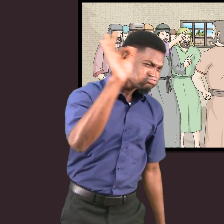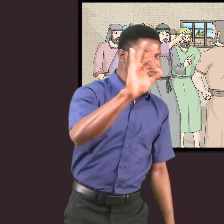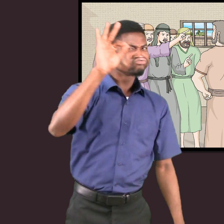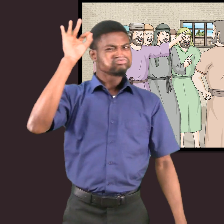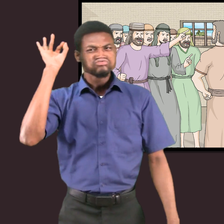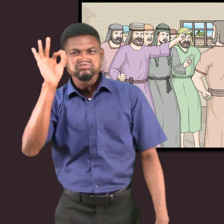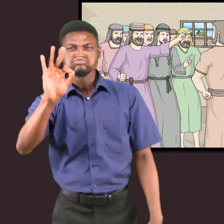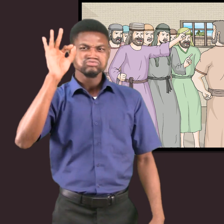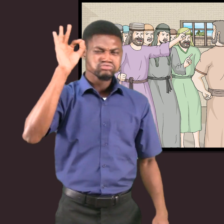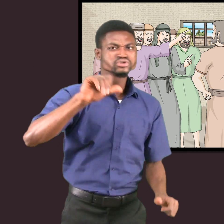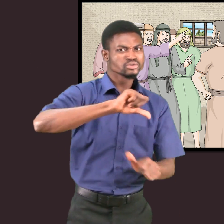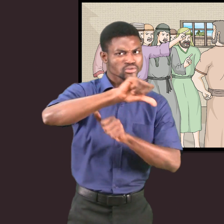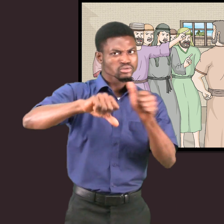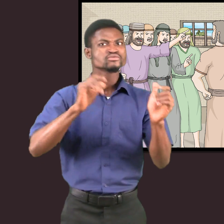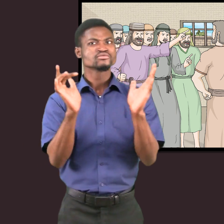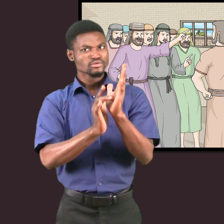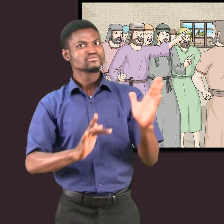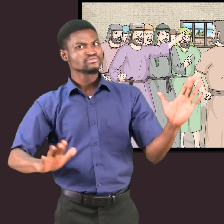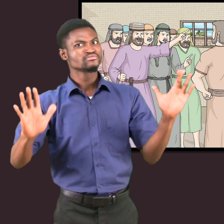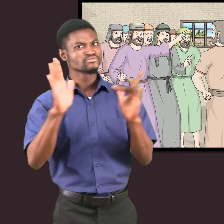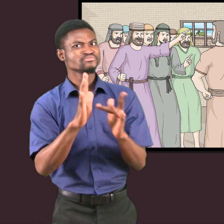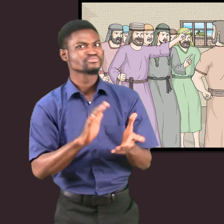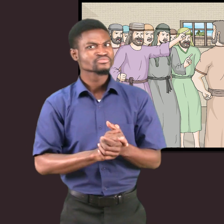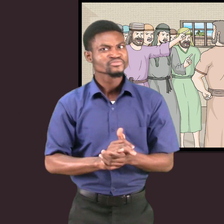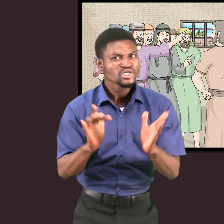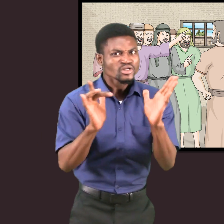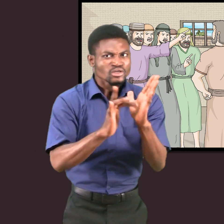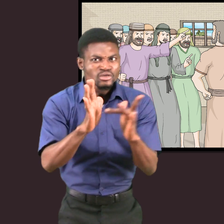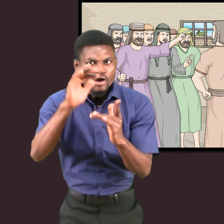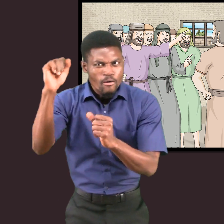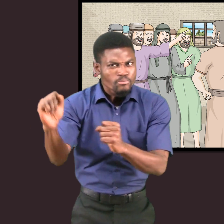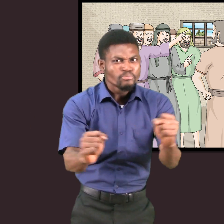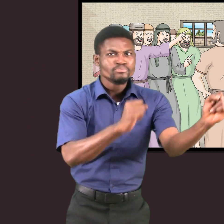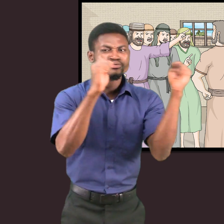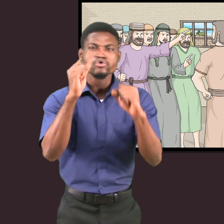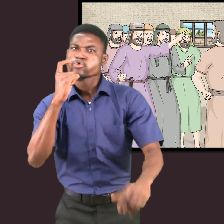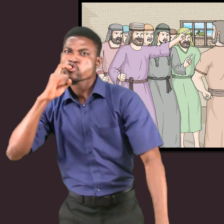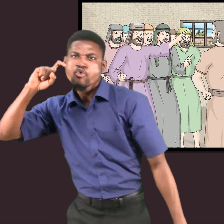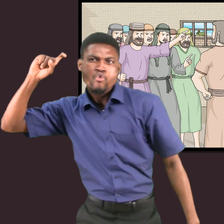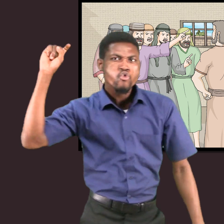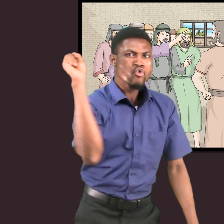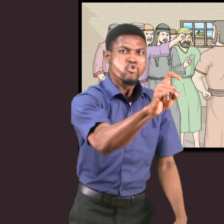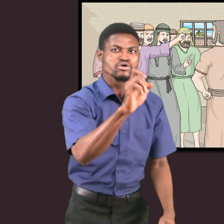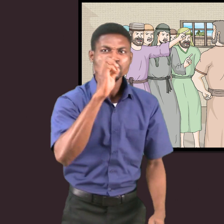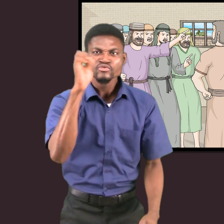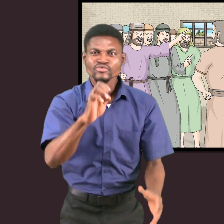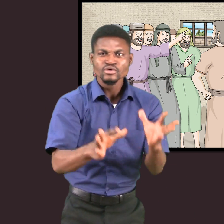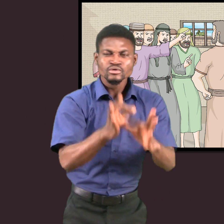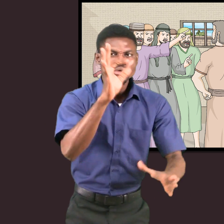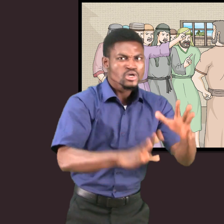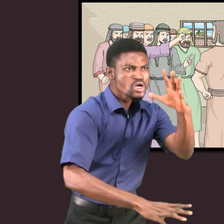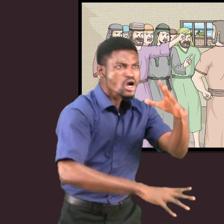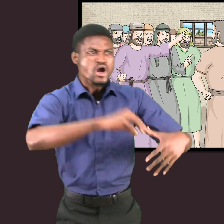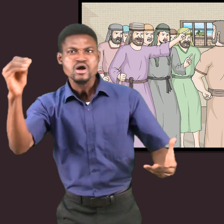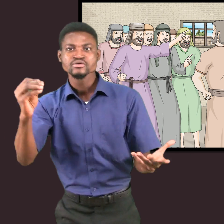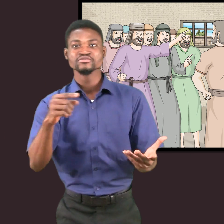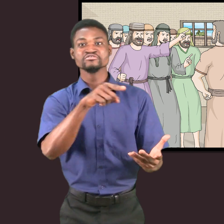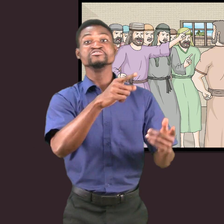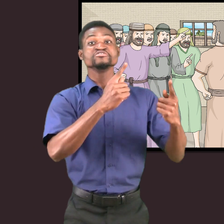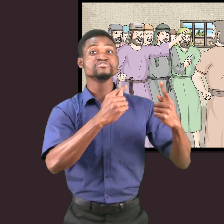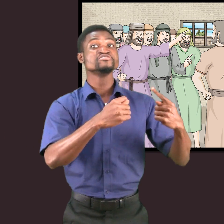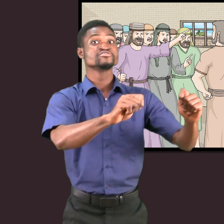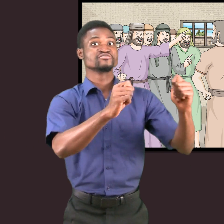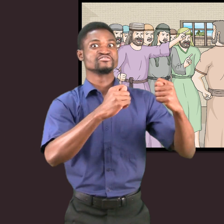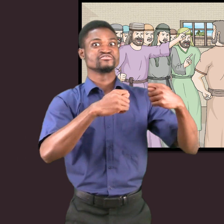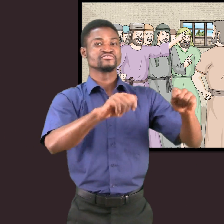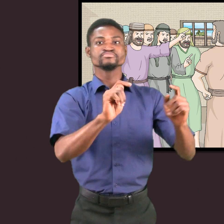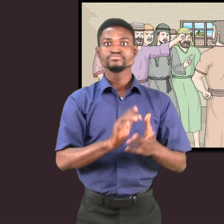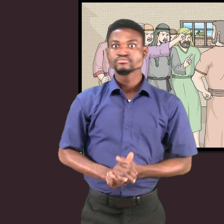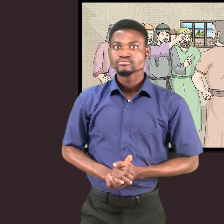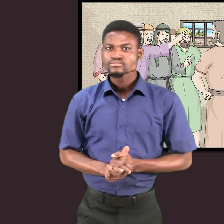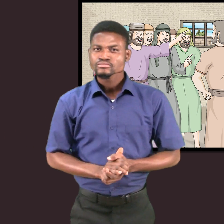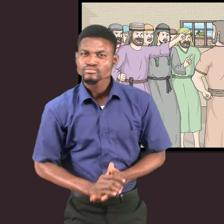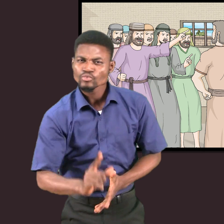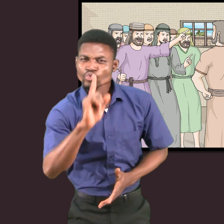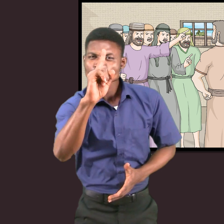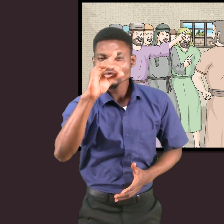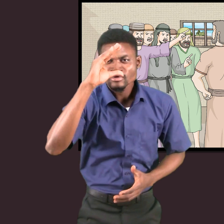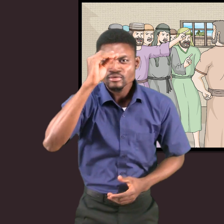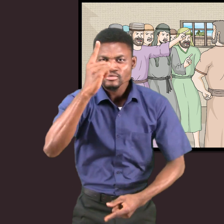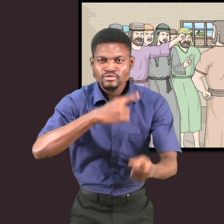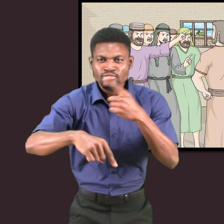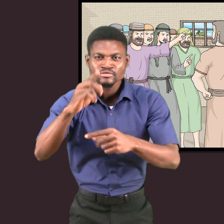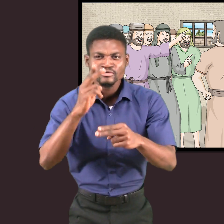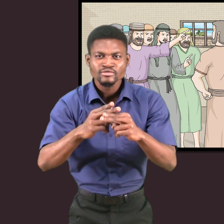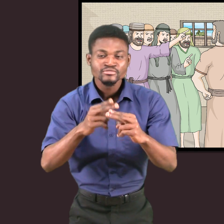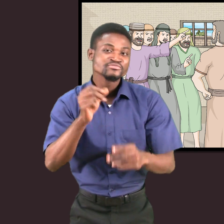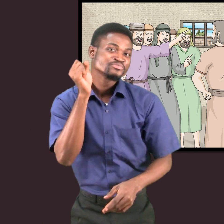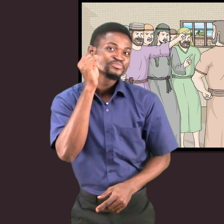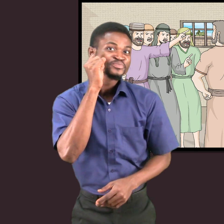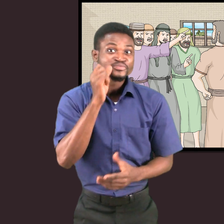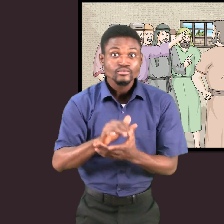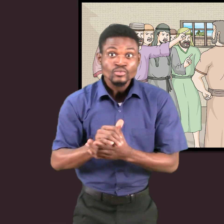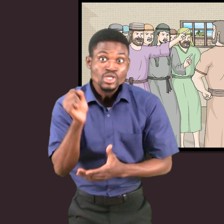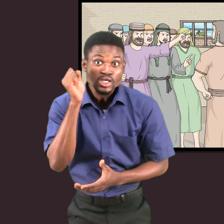They would say, “I bind you by Jesus, whom Paul proclaims.”